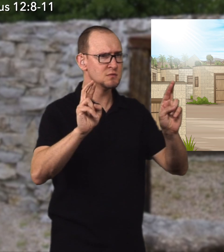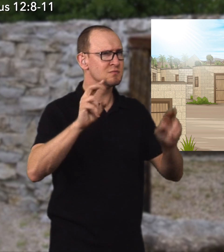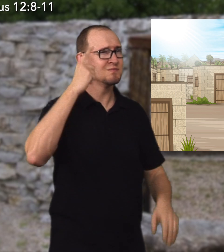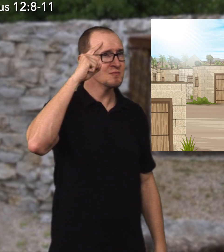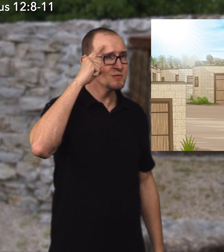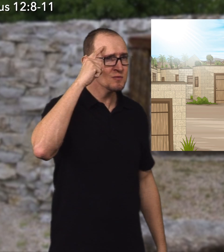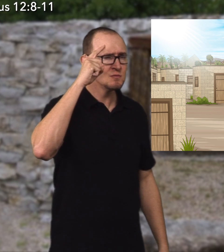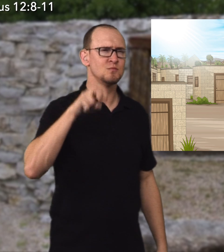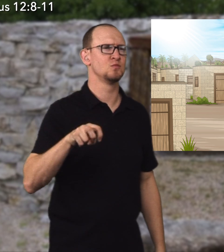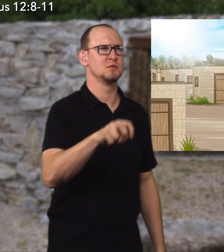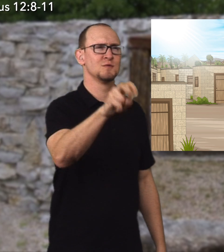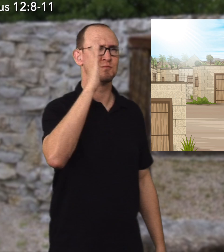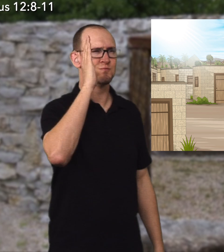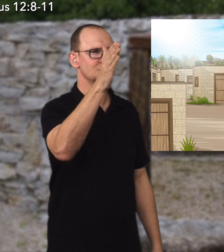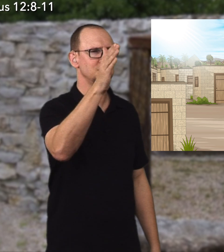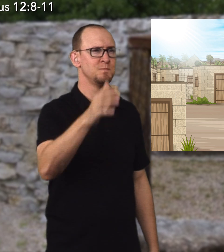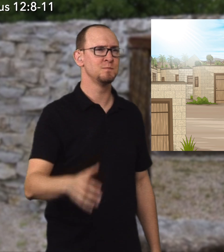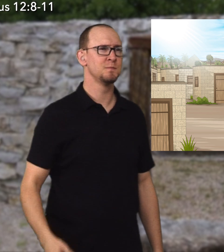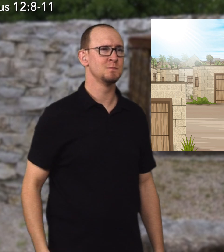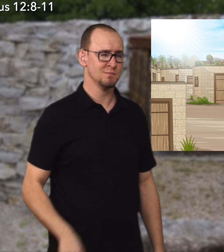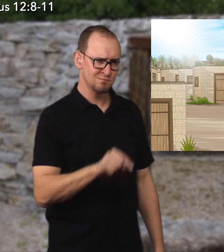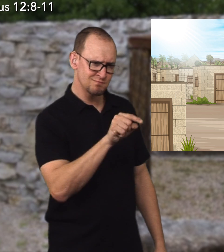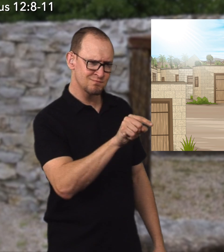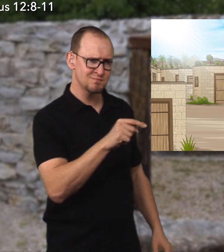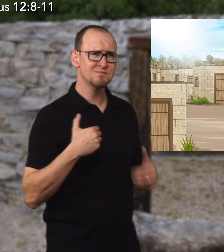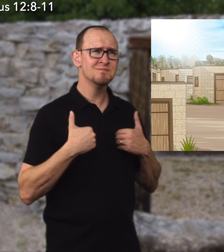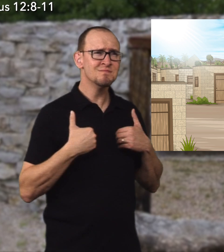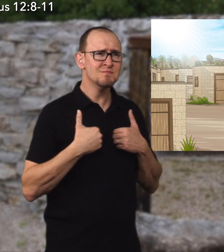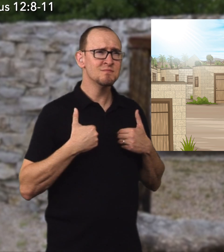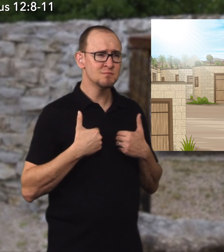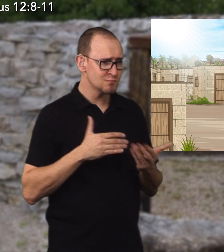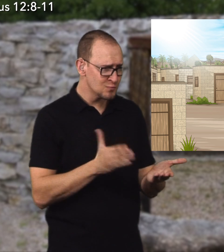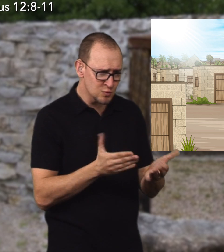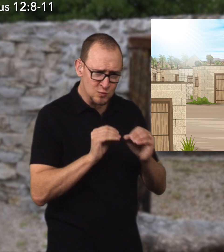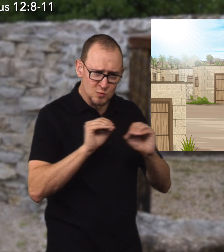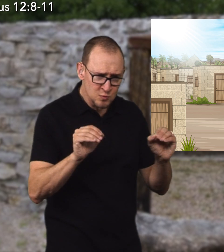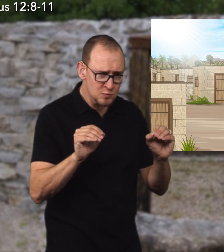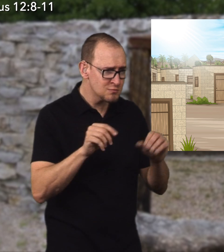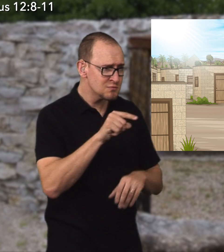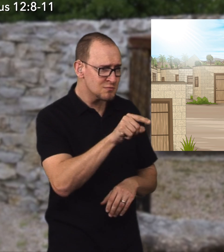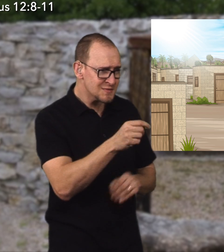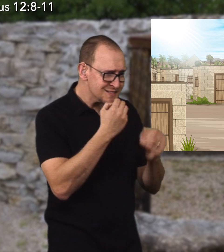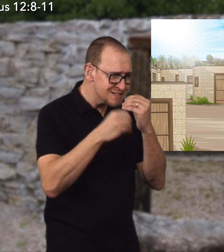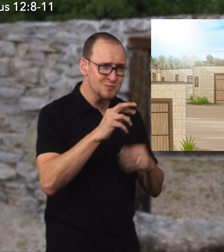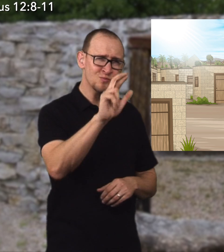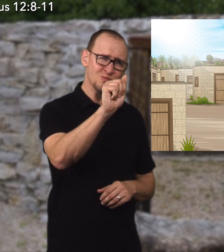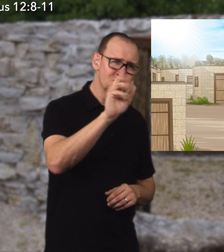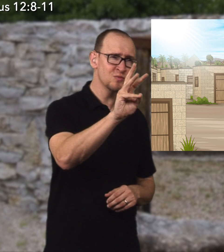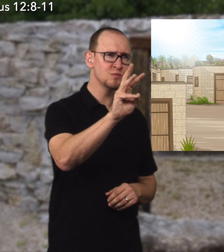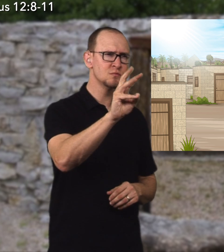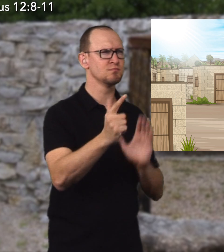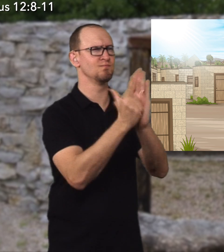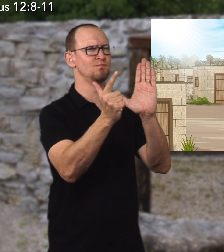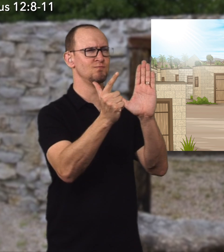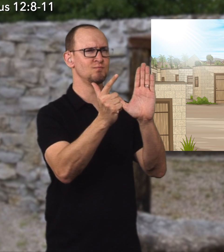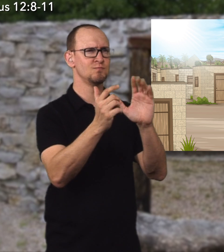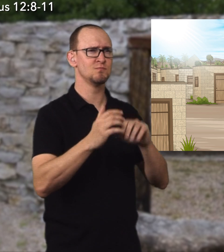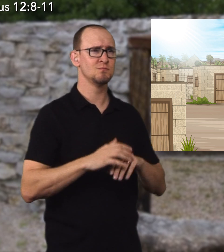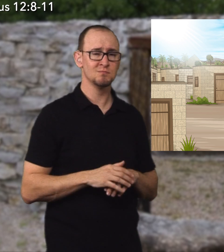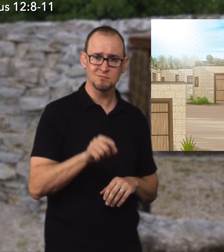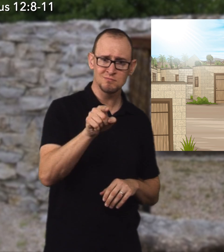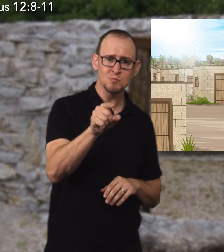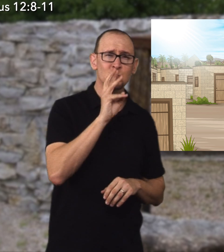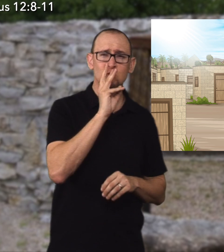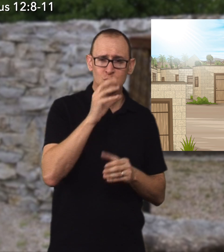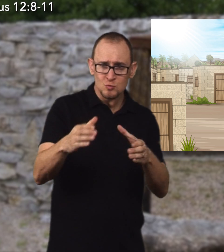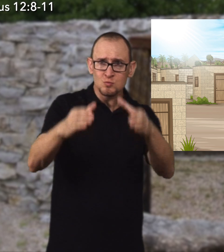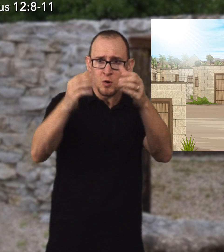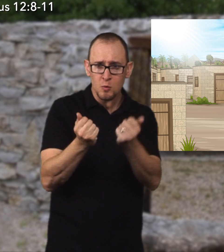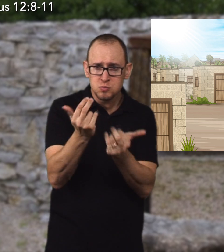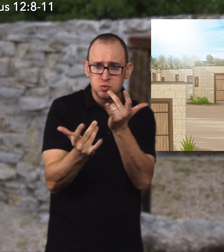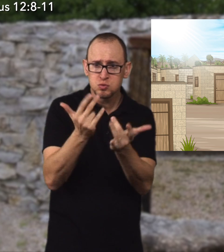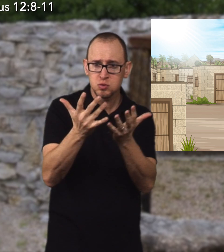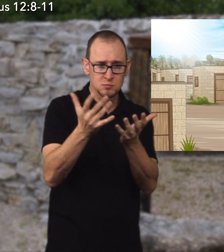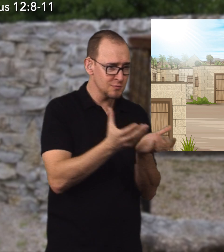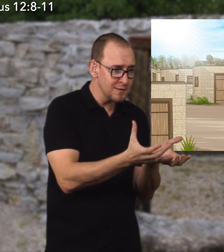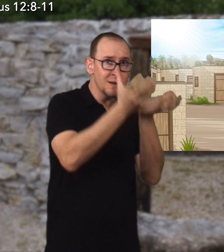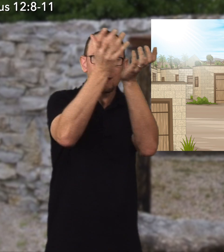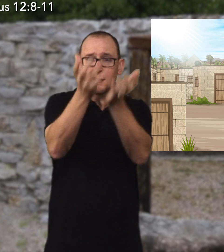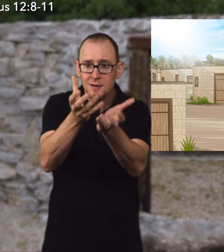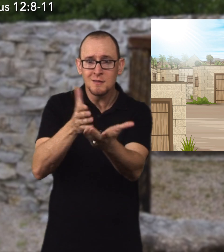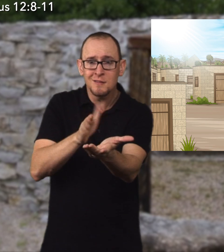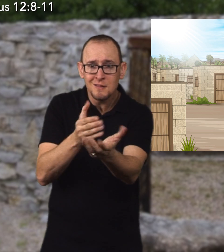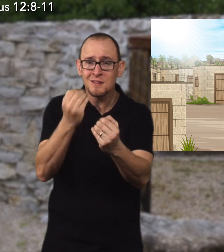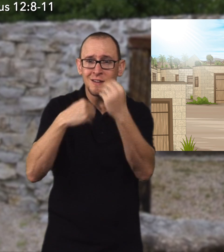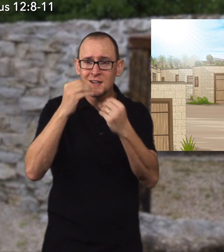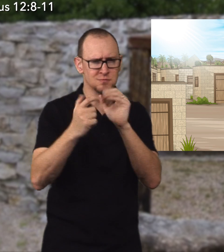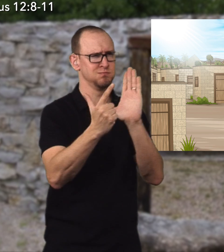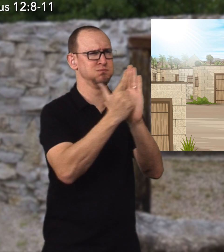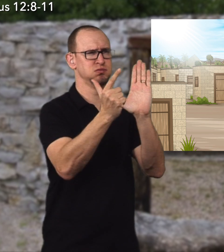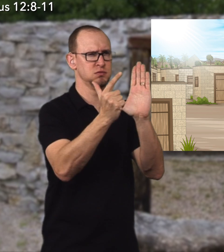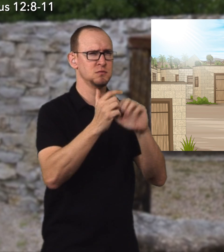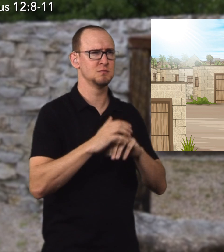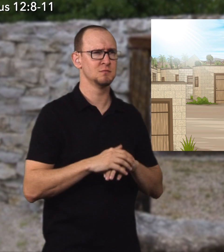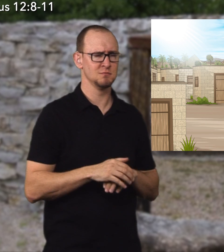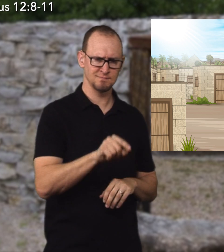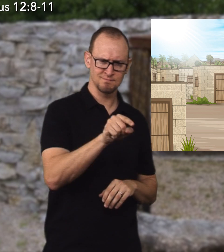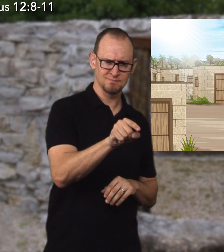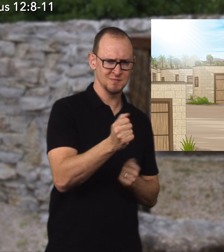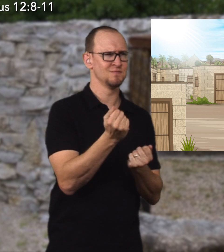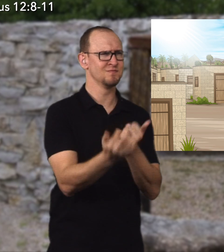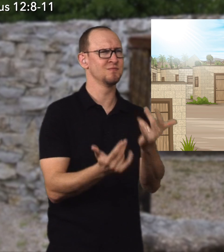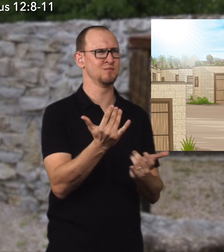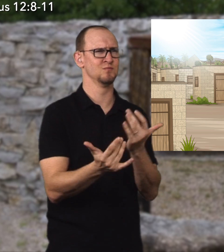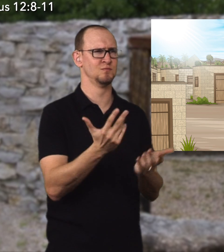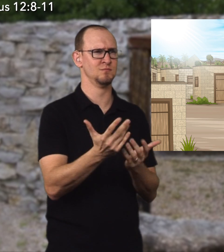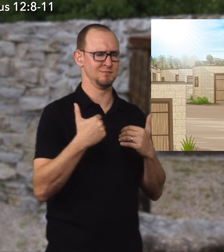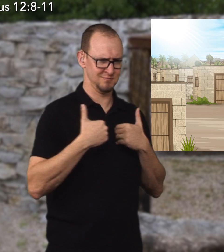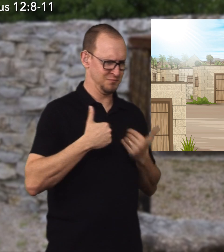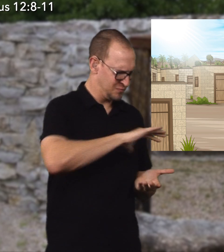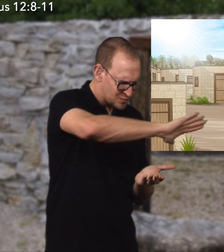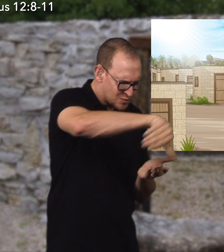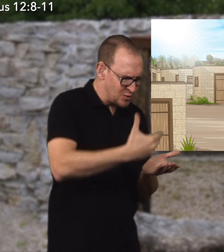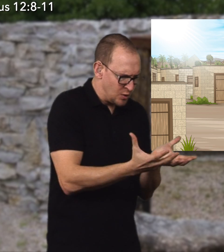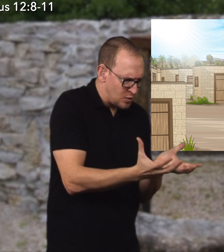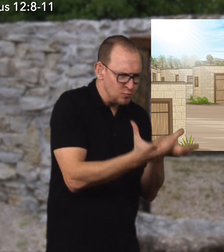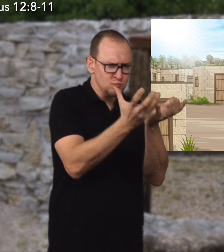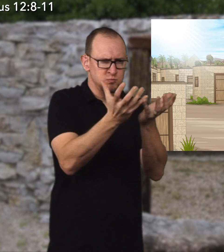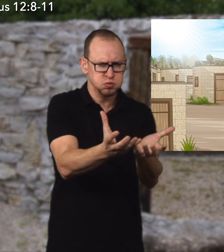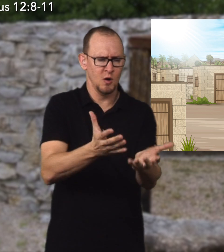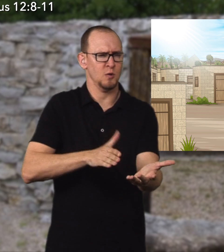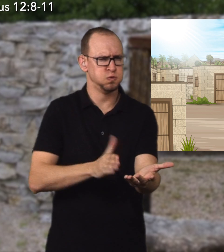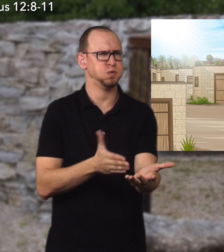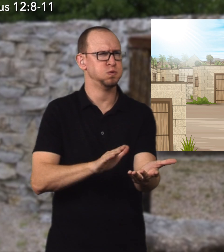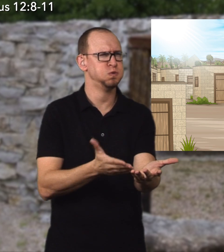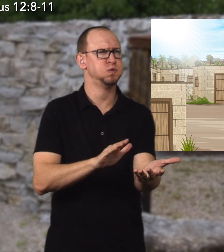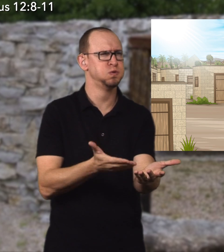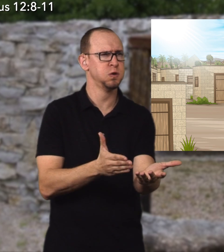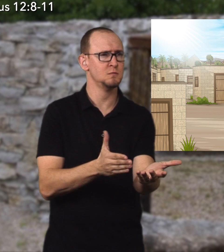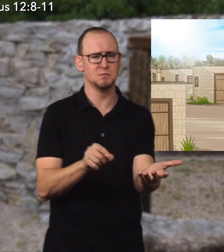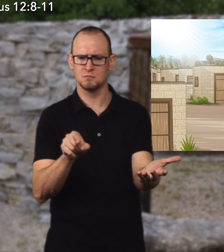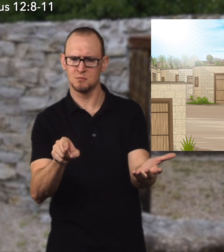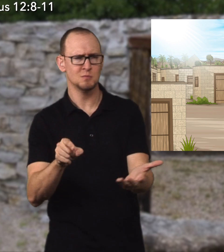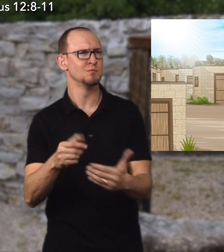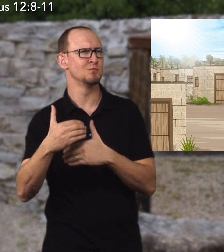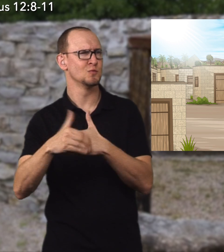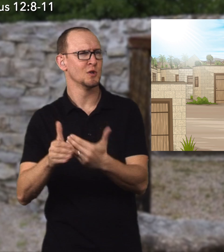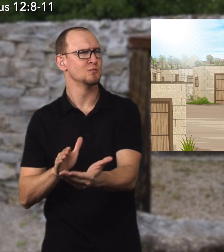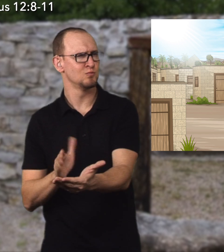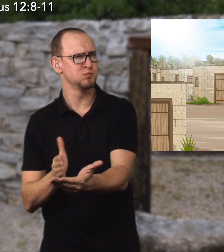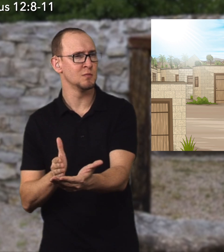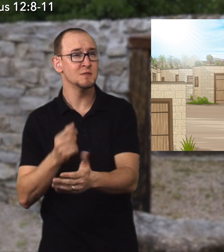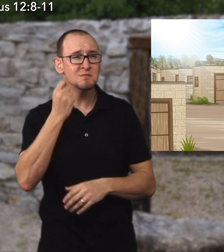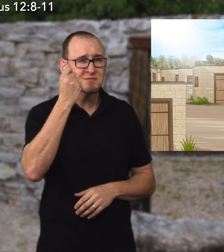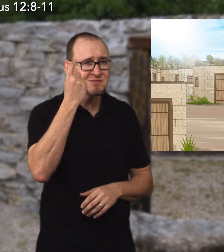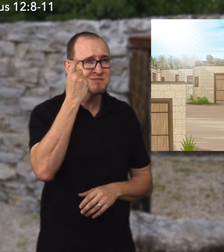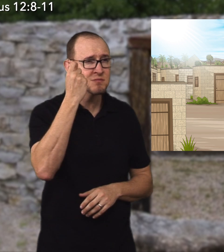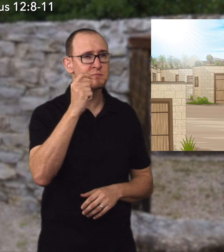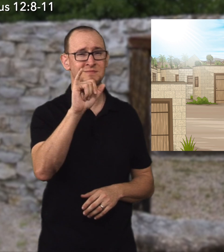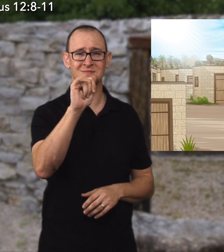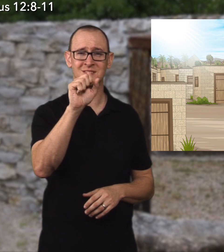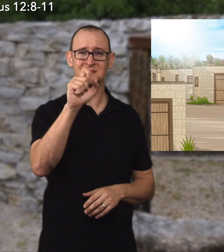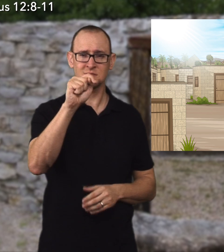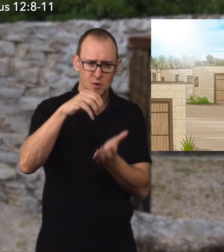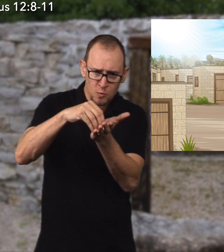Do not eat any of the meat raw or cooked in boiling water, but only roasted over the fire—its head and legs and inner parts.